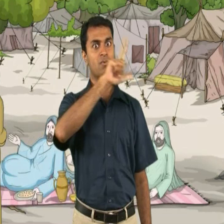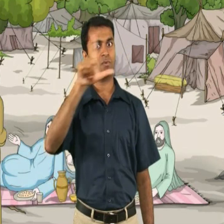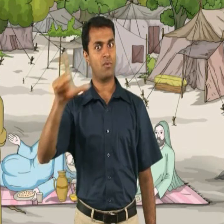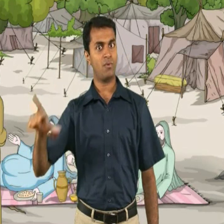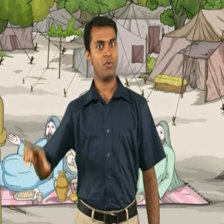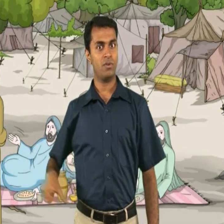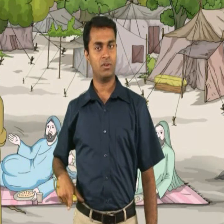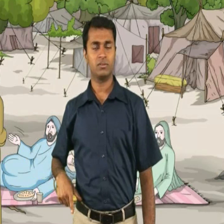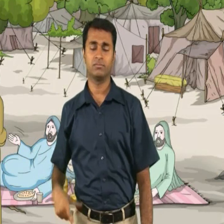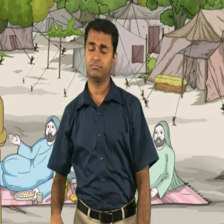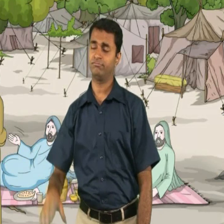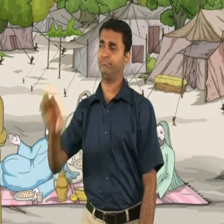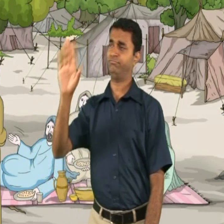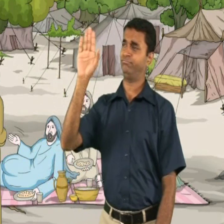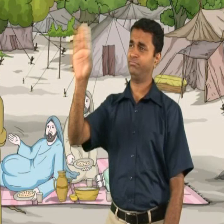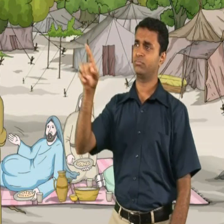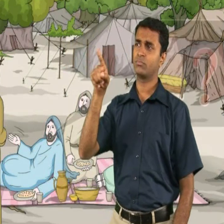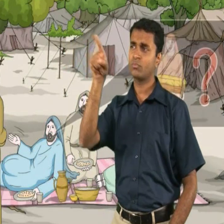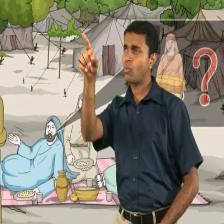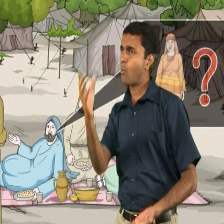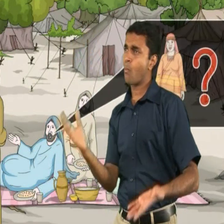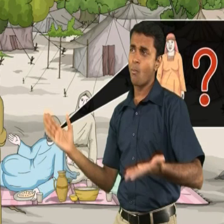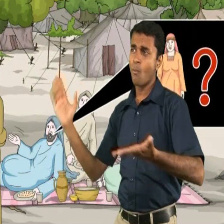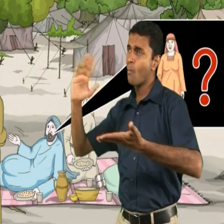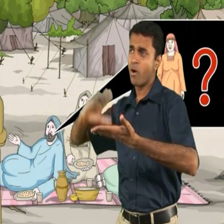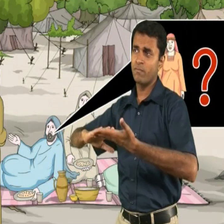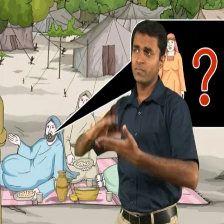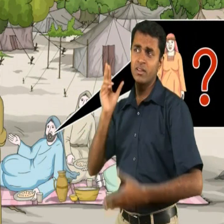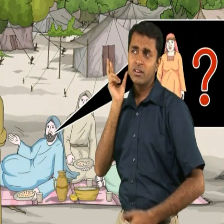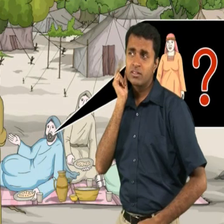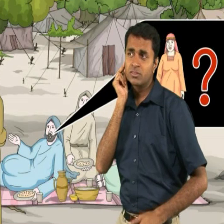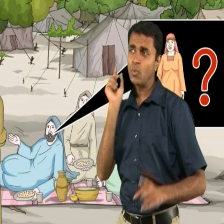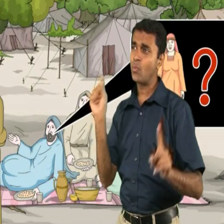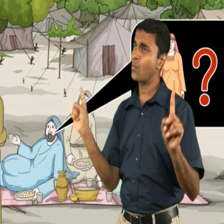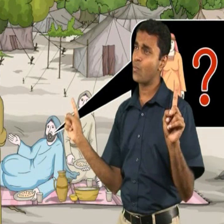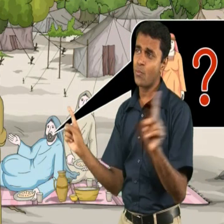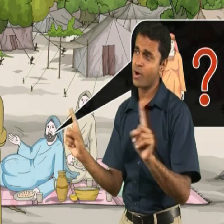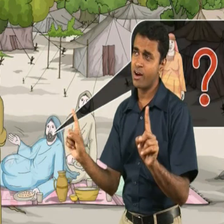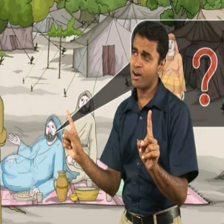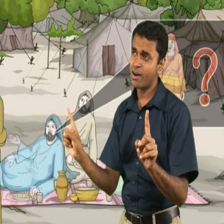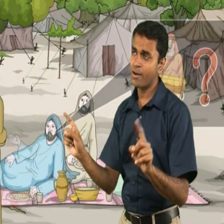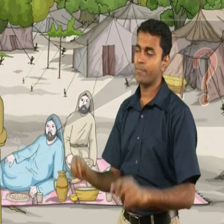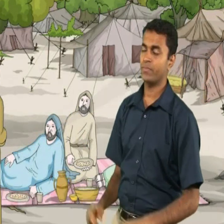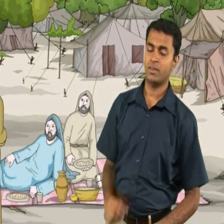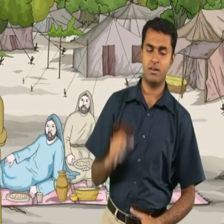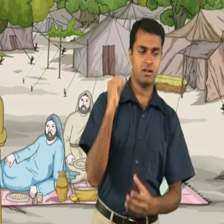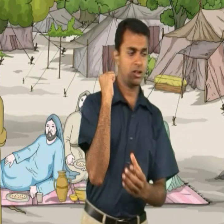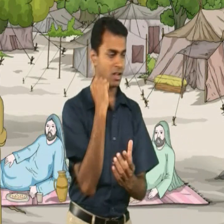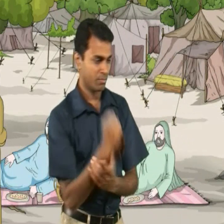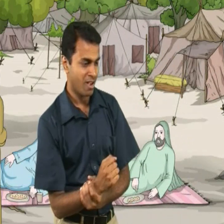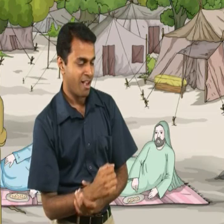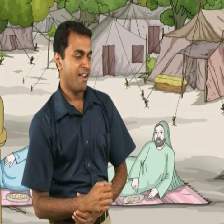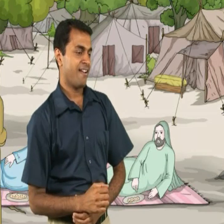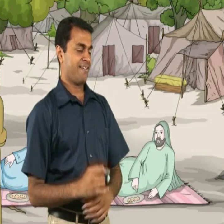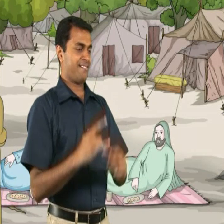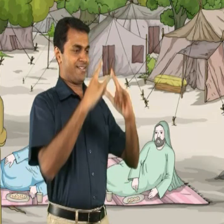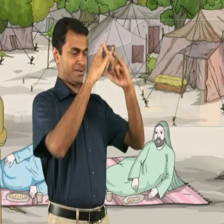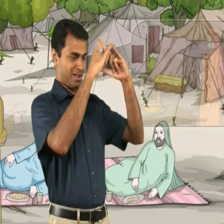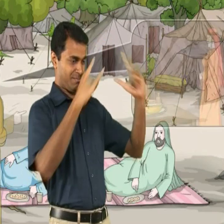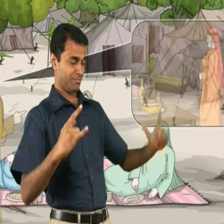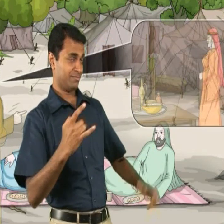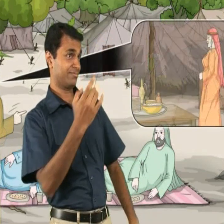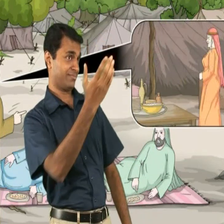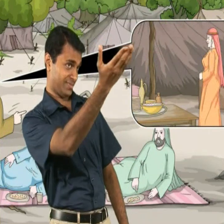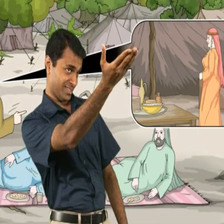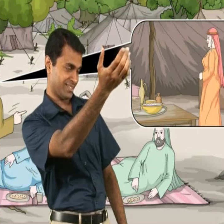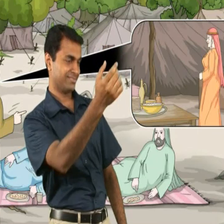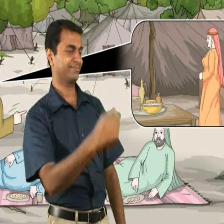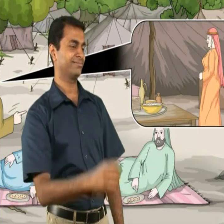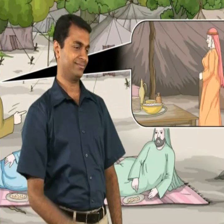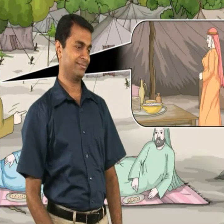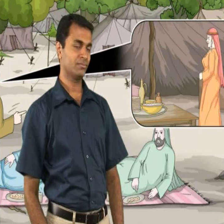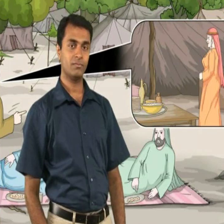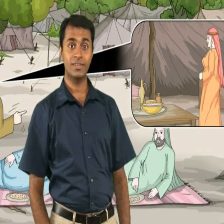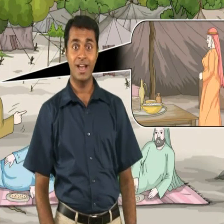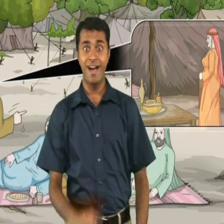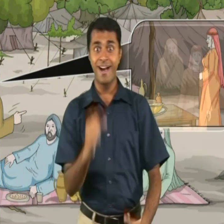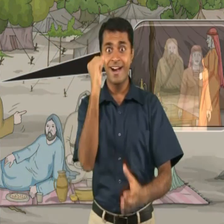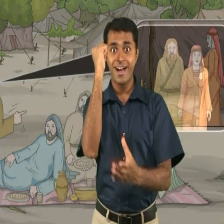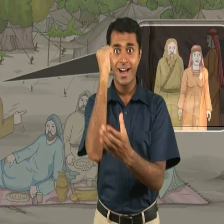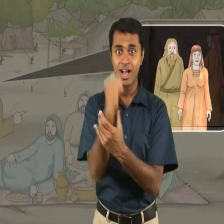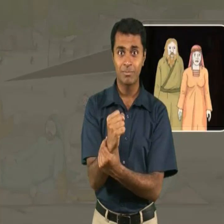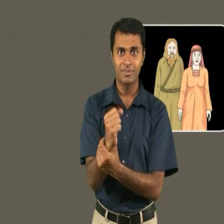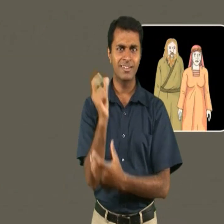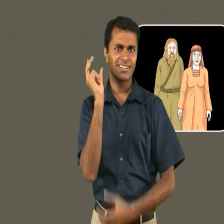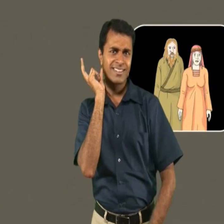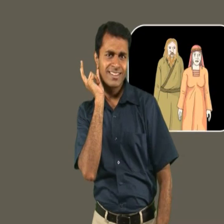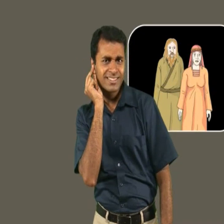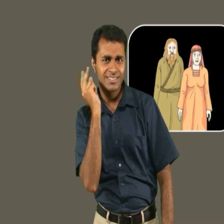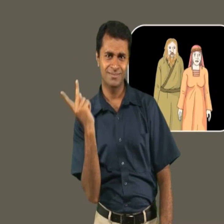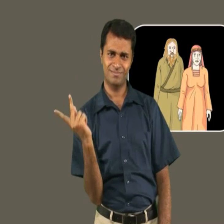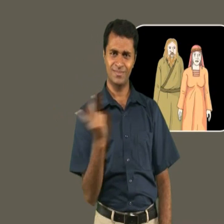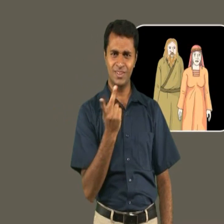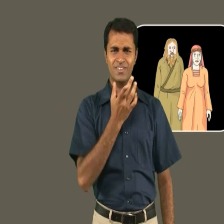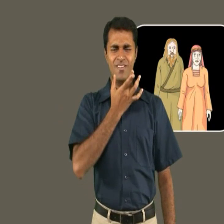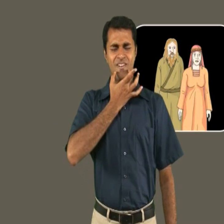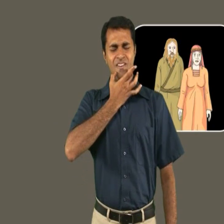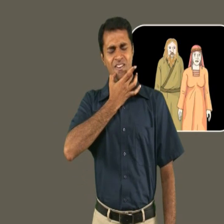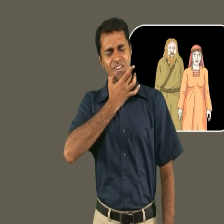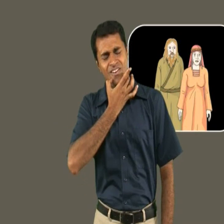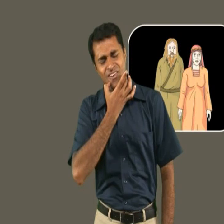“Where is your wife Sarah?” they asked. “There, in the tent,” he replied.